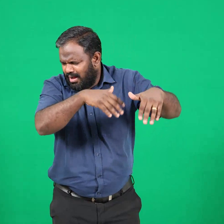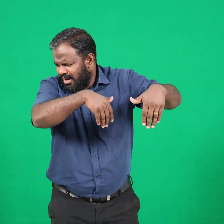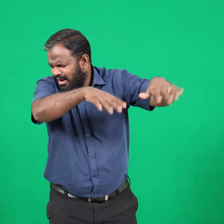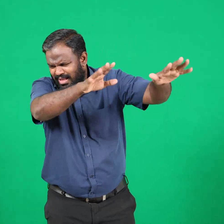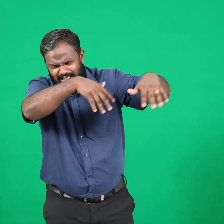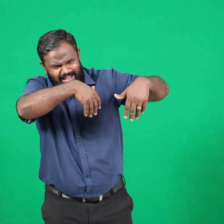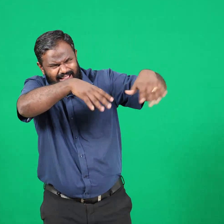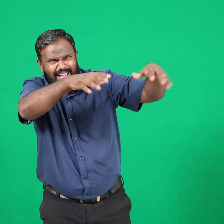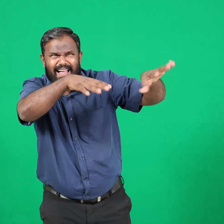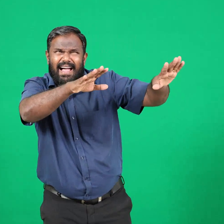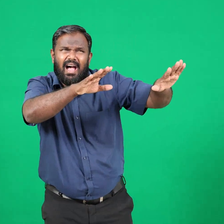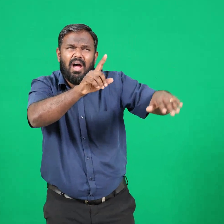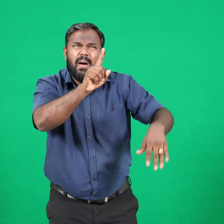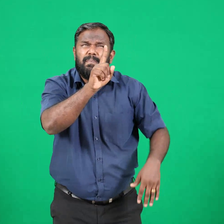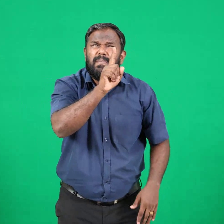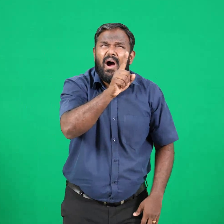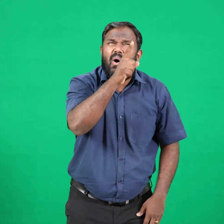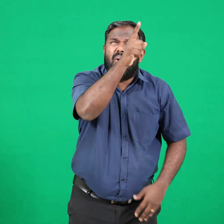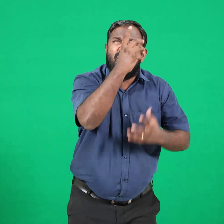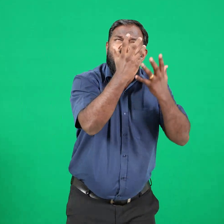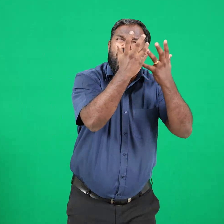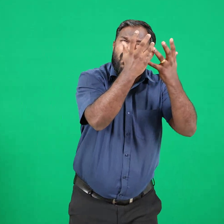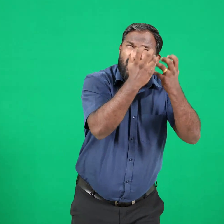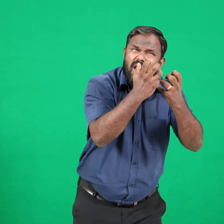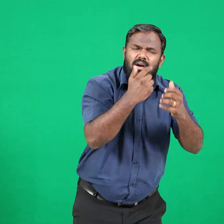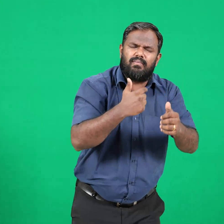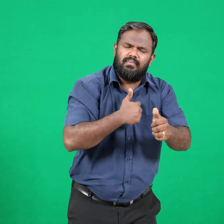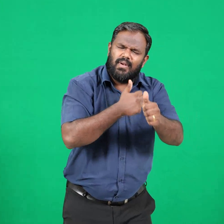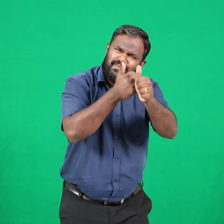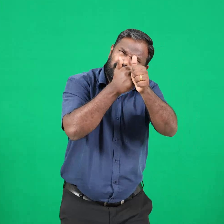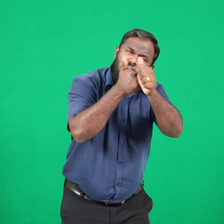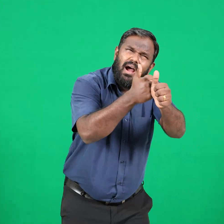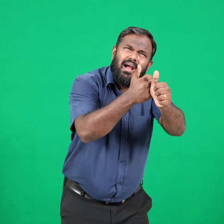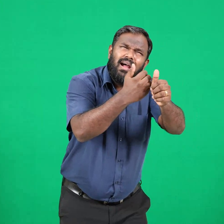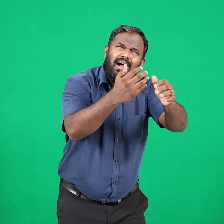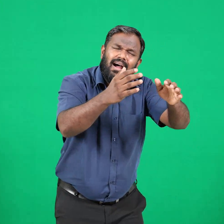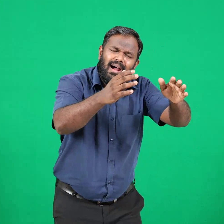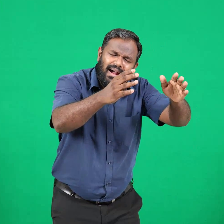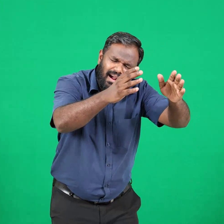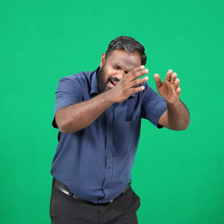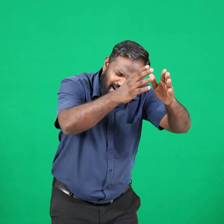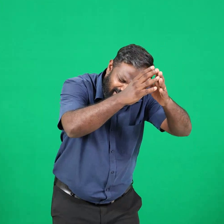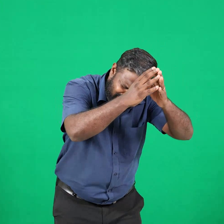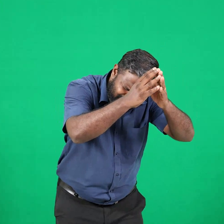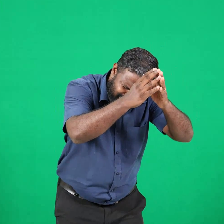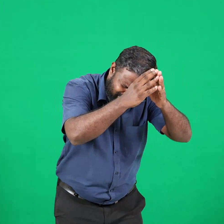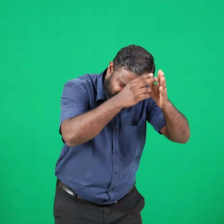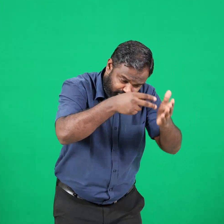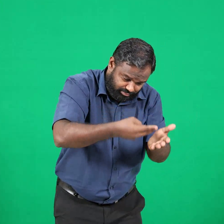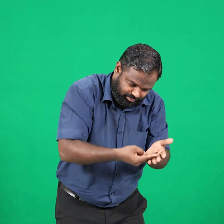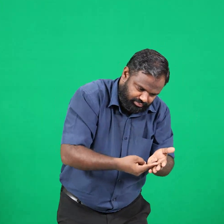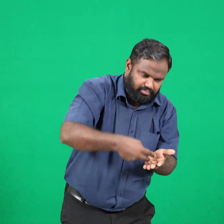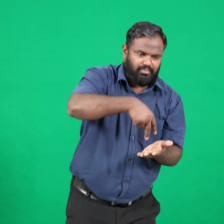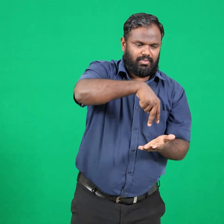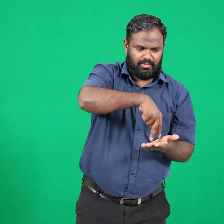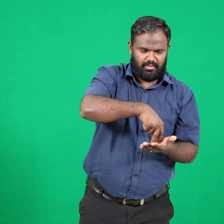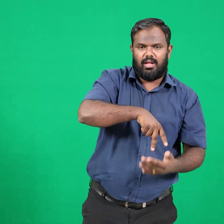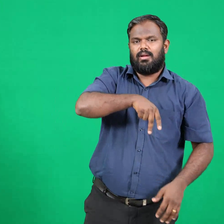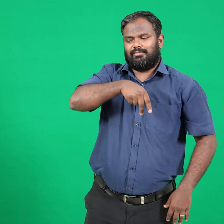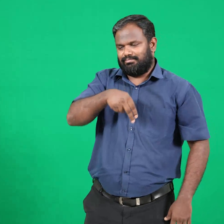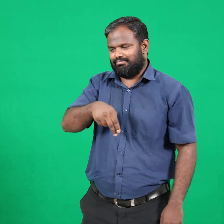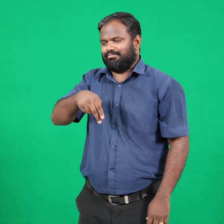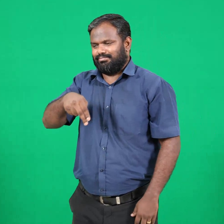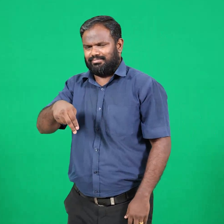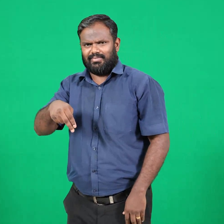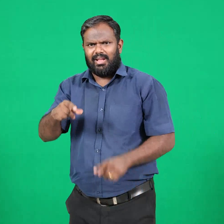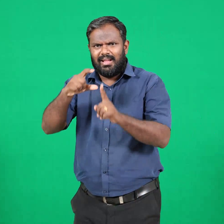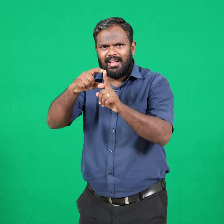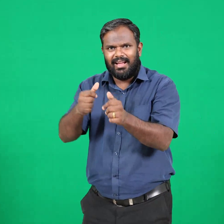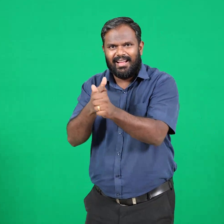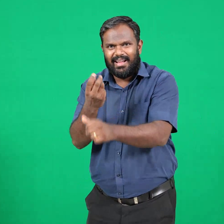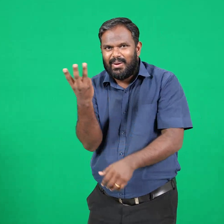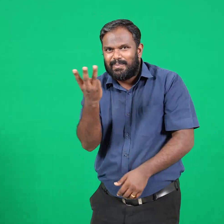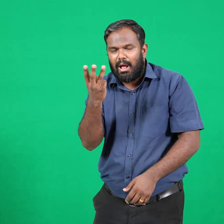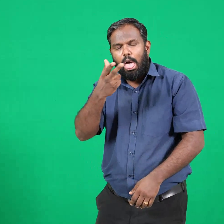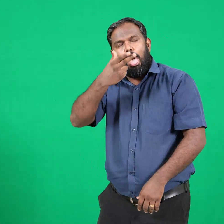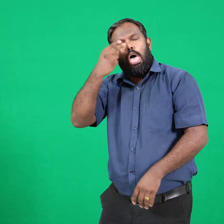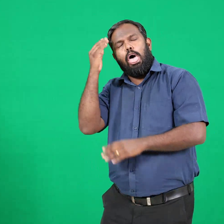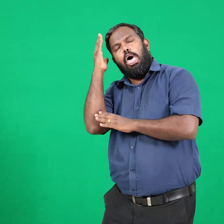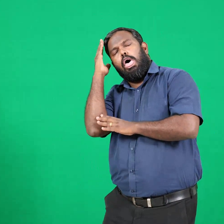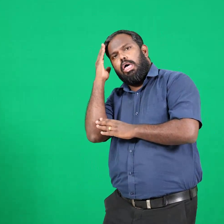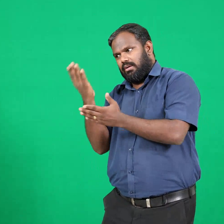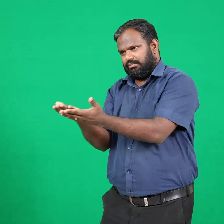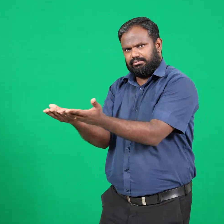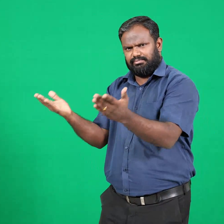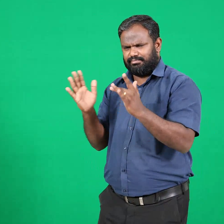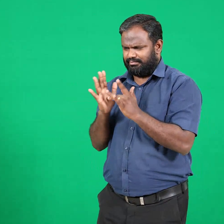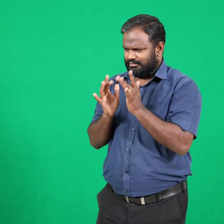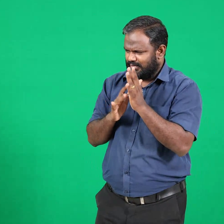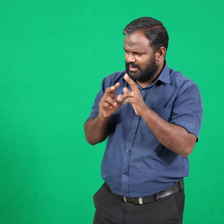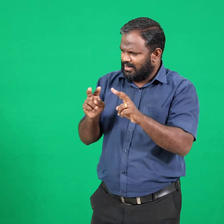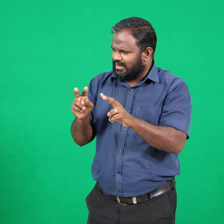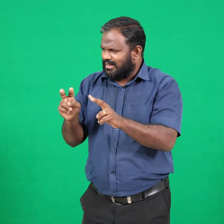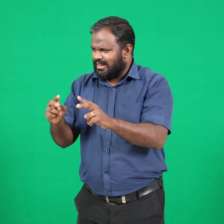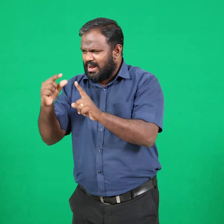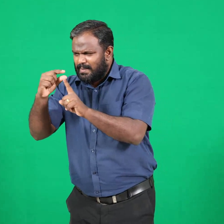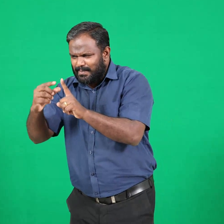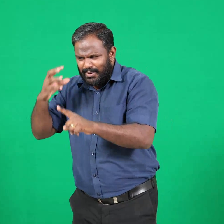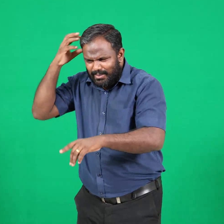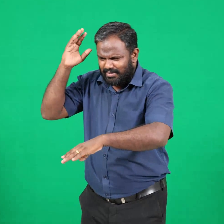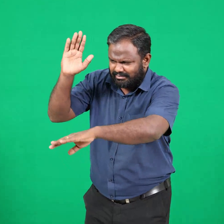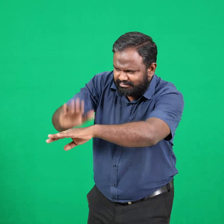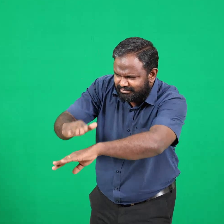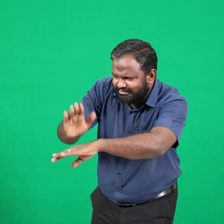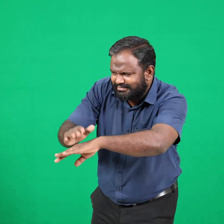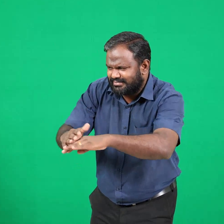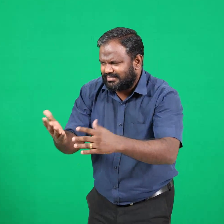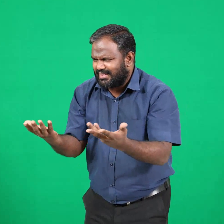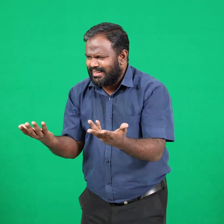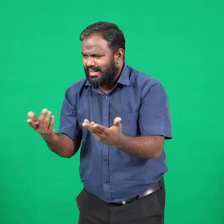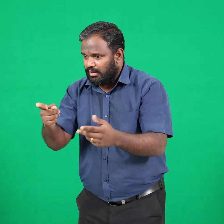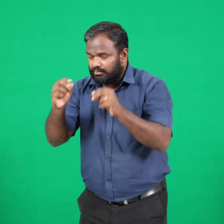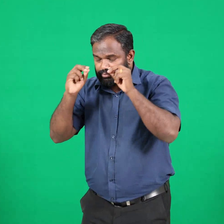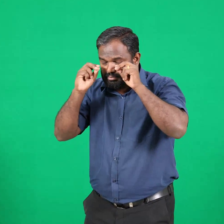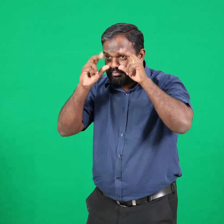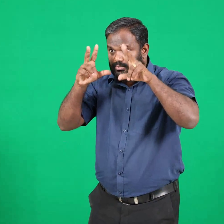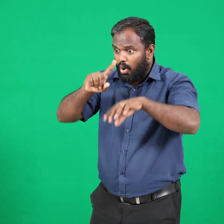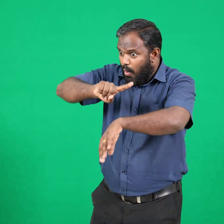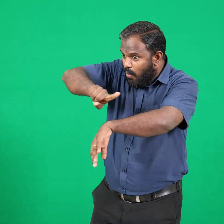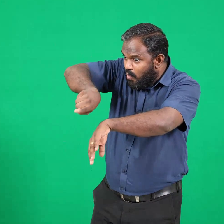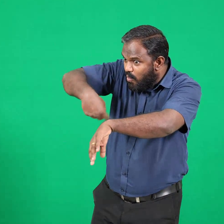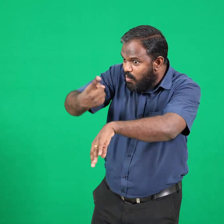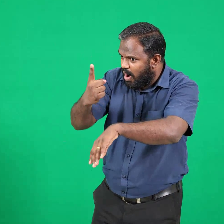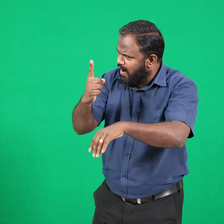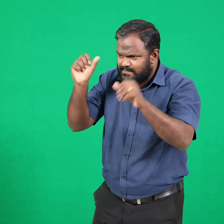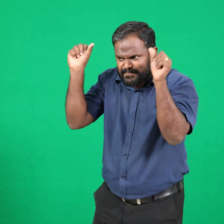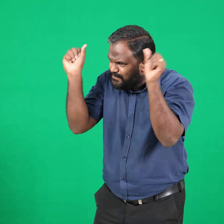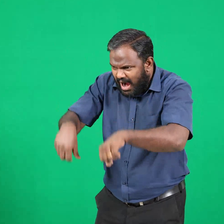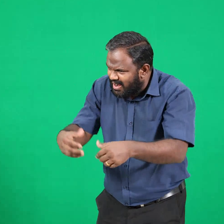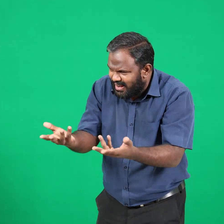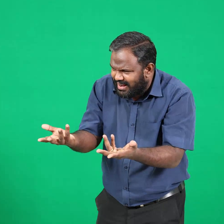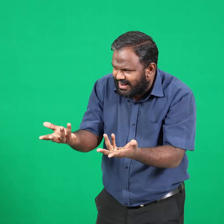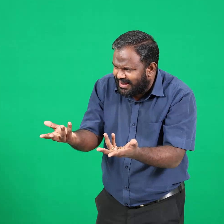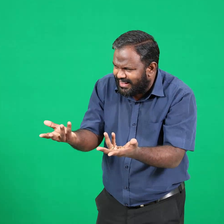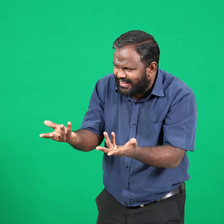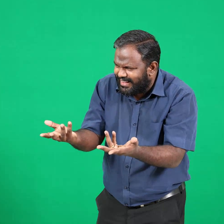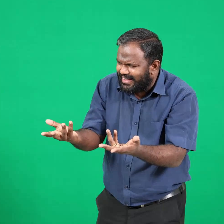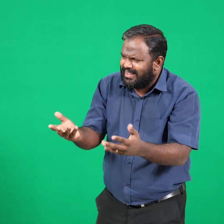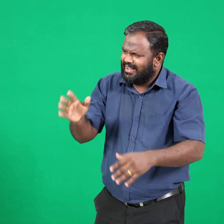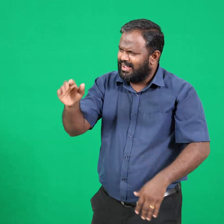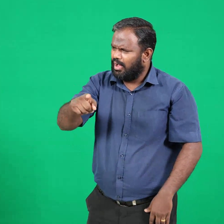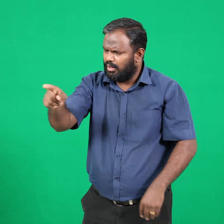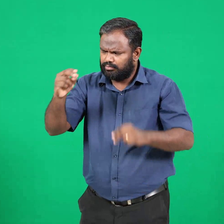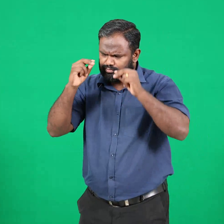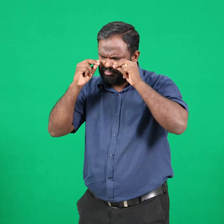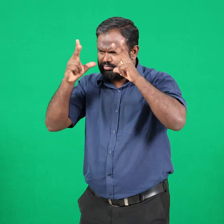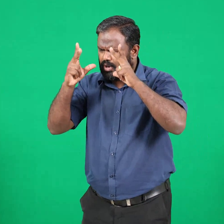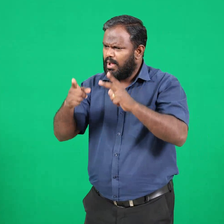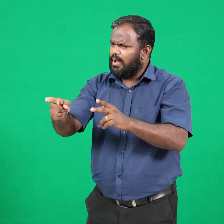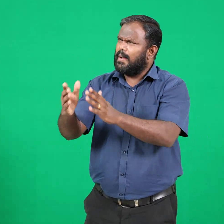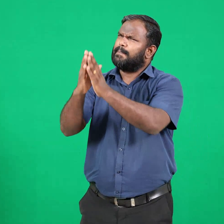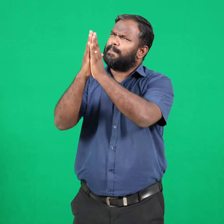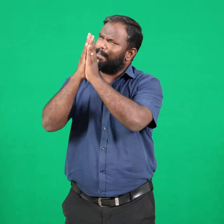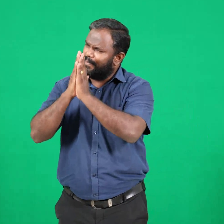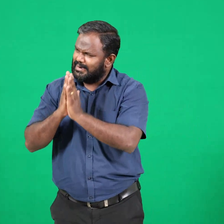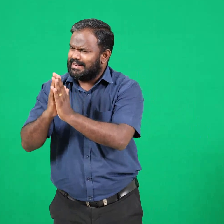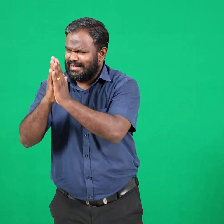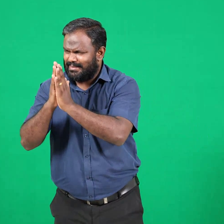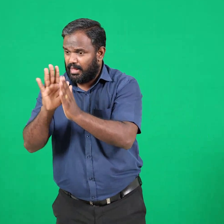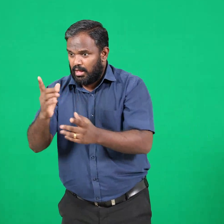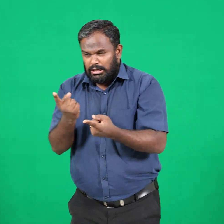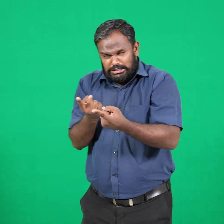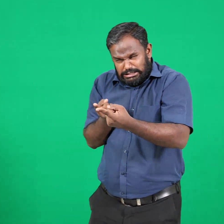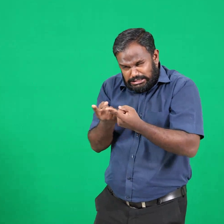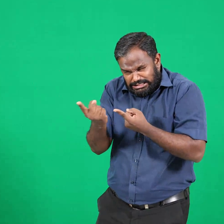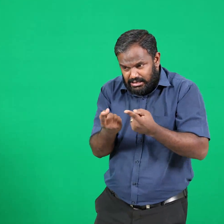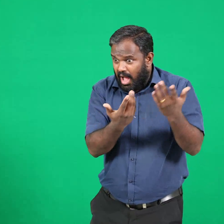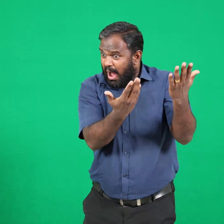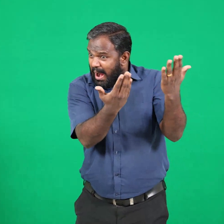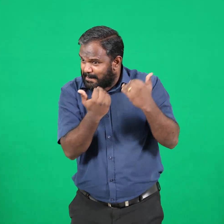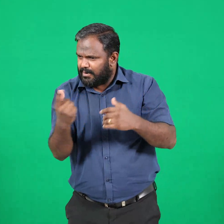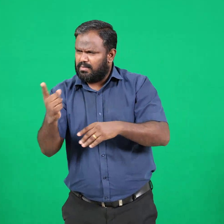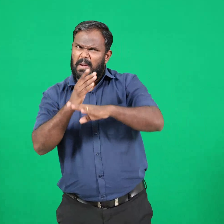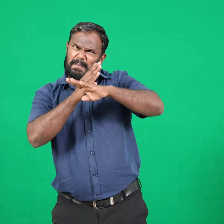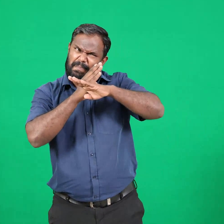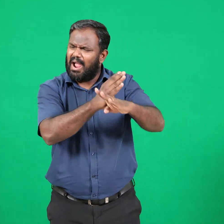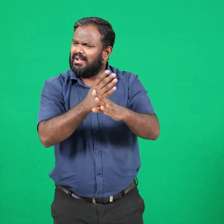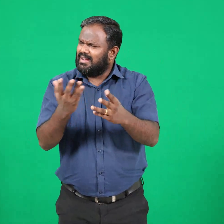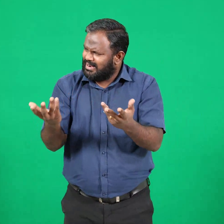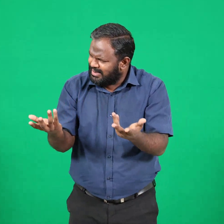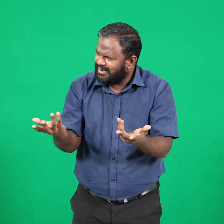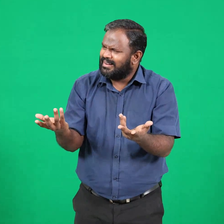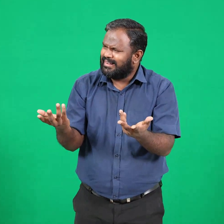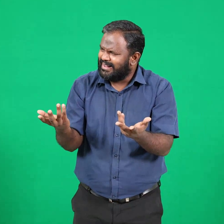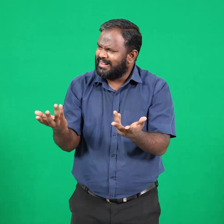Then Jesus returned to the disciples and found them sleeping. " Were you not able to keep watch with Me for one hour?" He asked Peter.